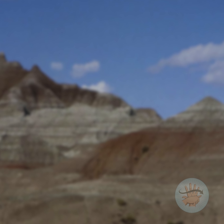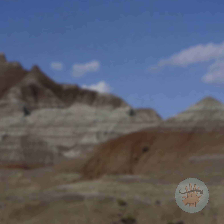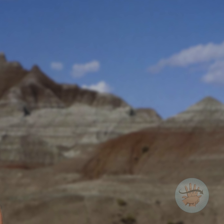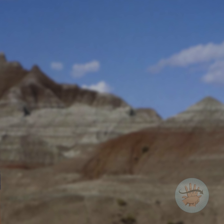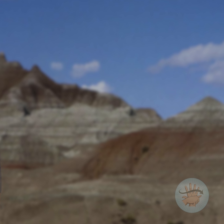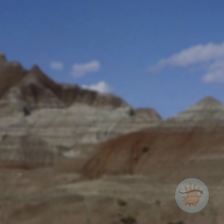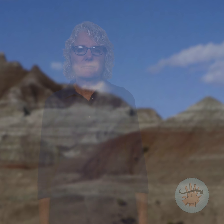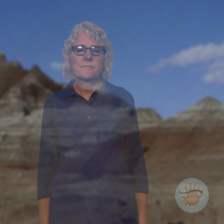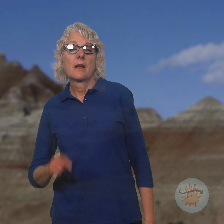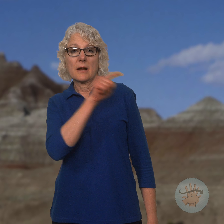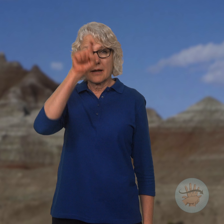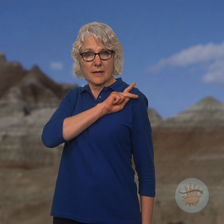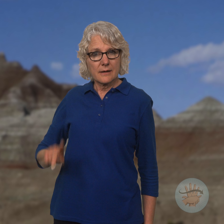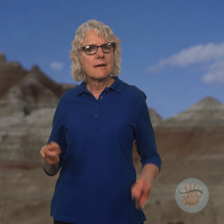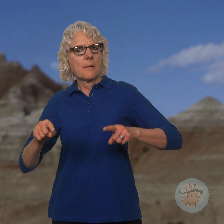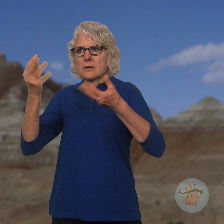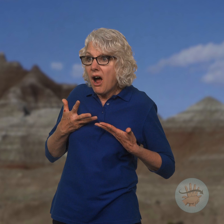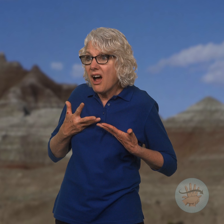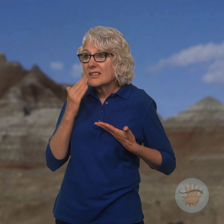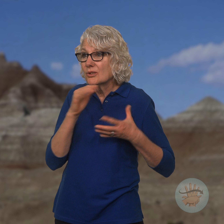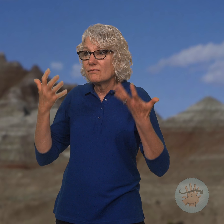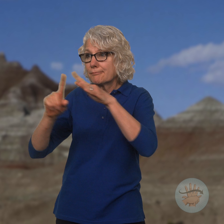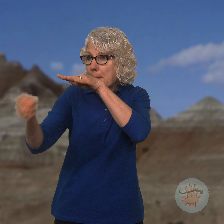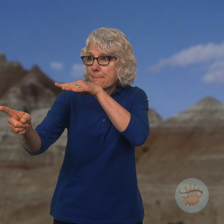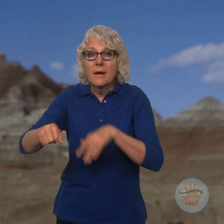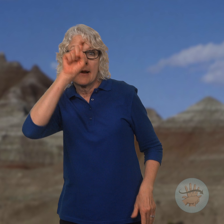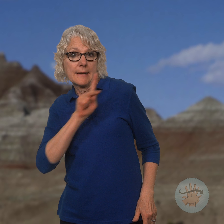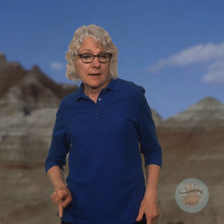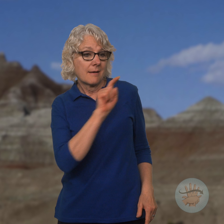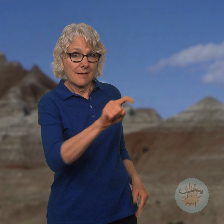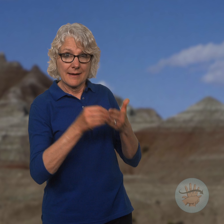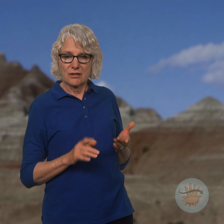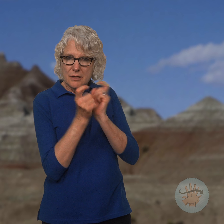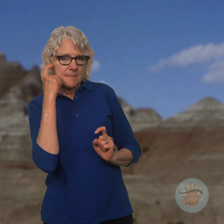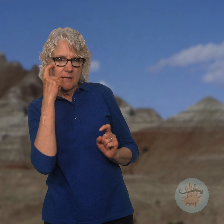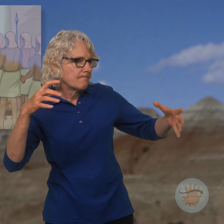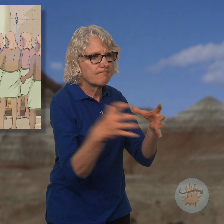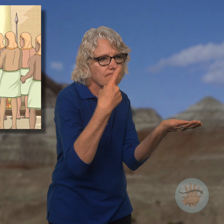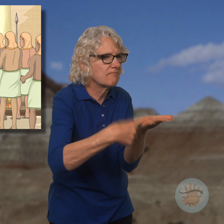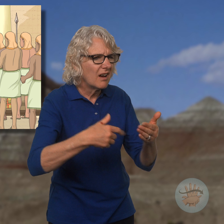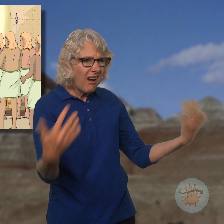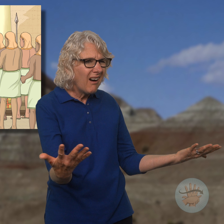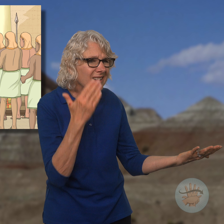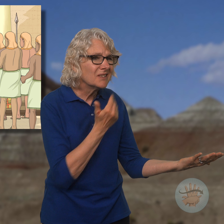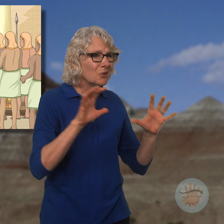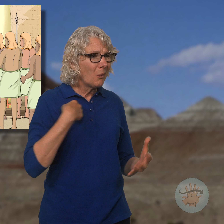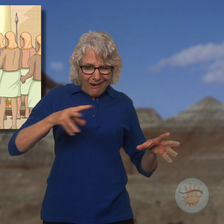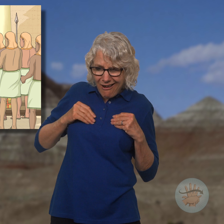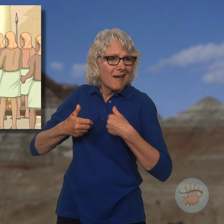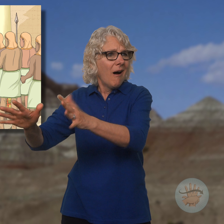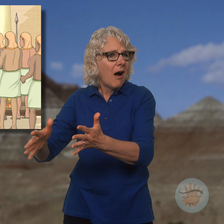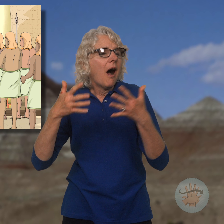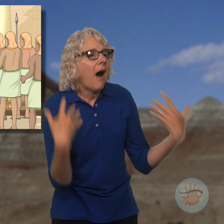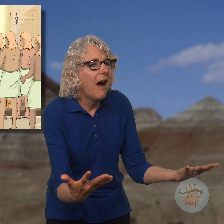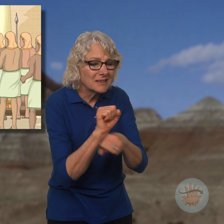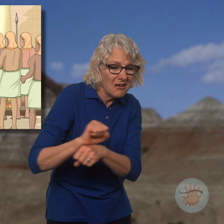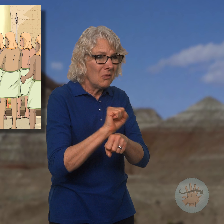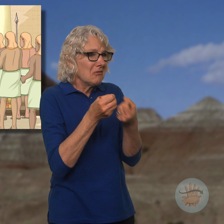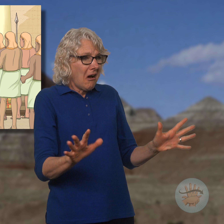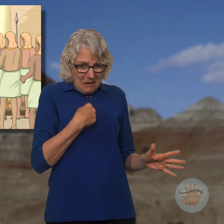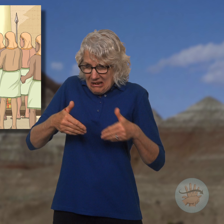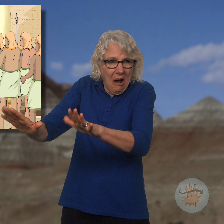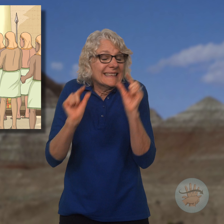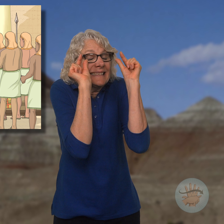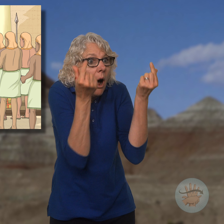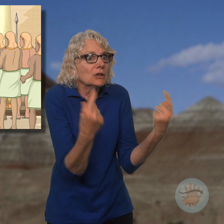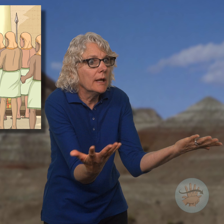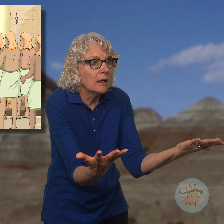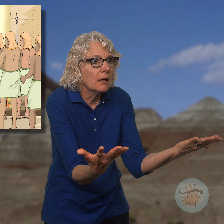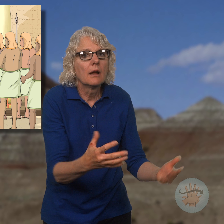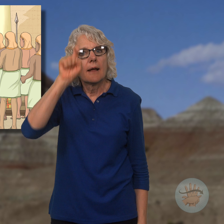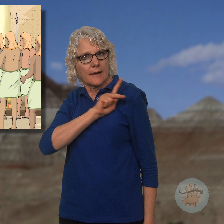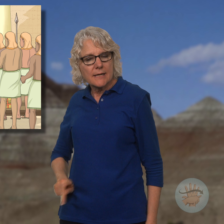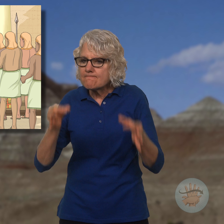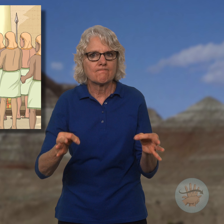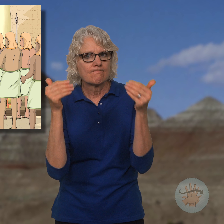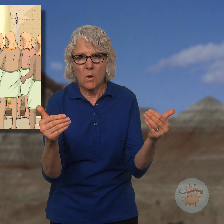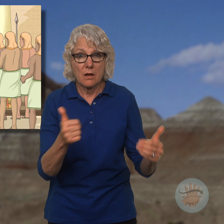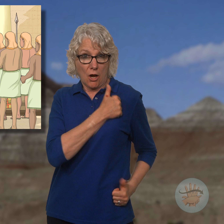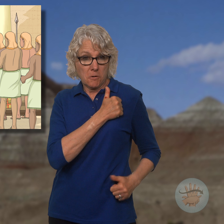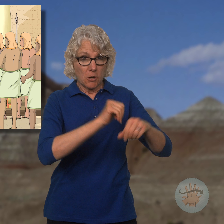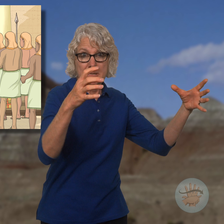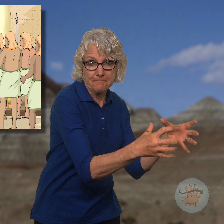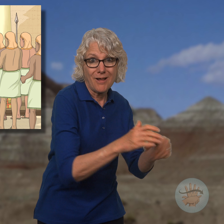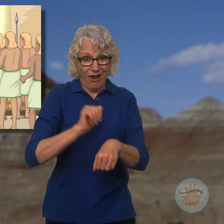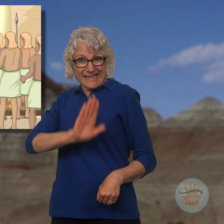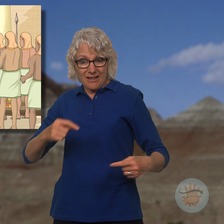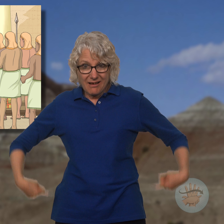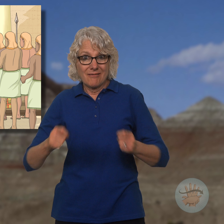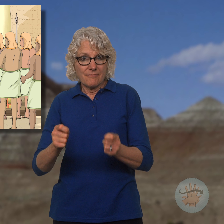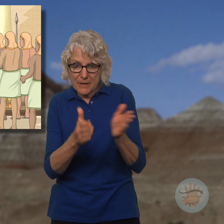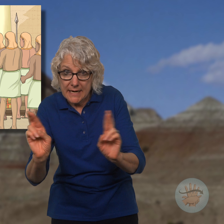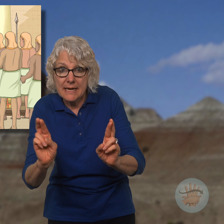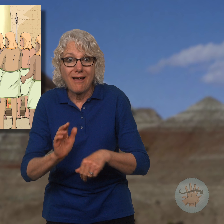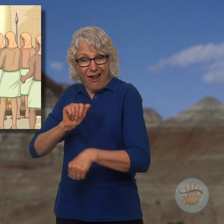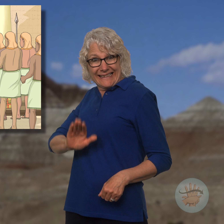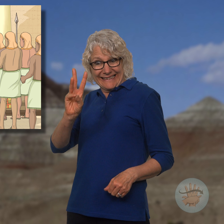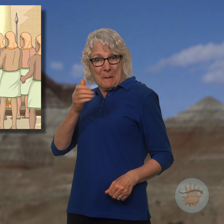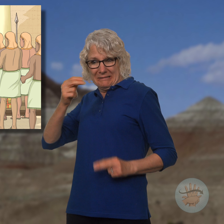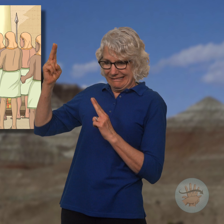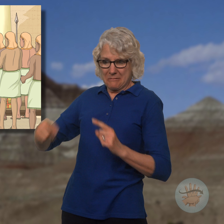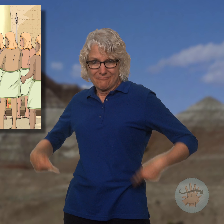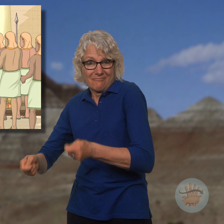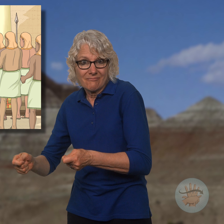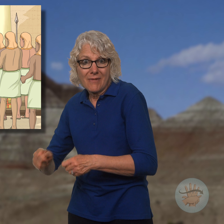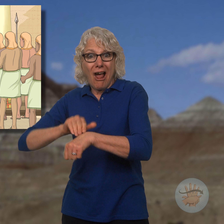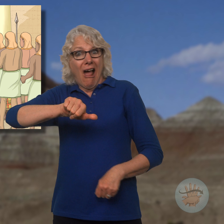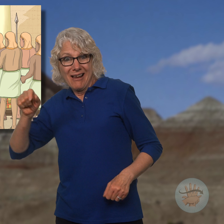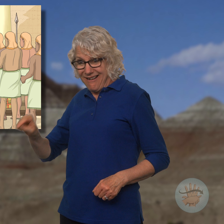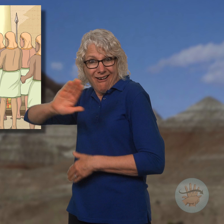When the king of Egypt was told that the people had fled, Pharaoh and his officials changed their minds about them and said, “What have we done?